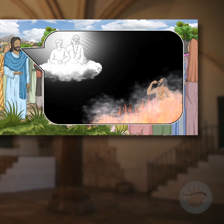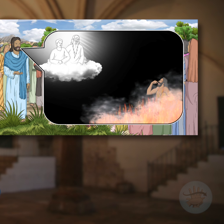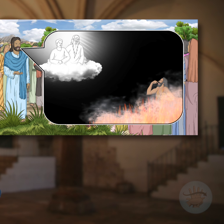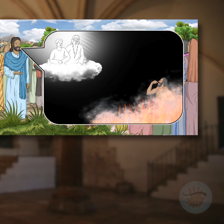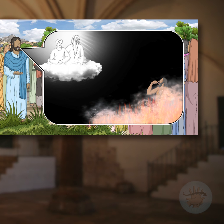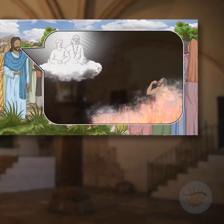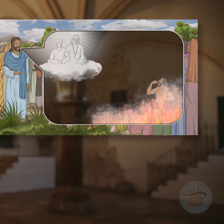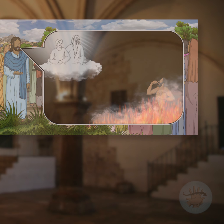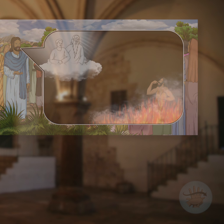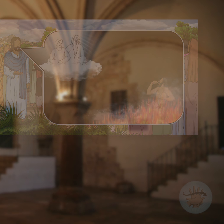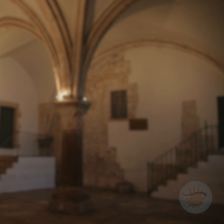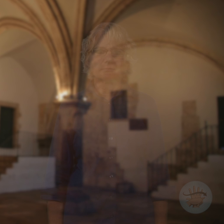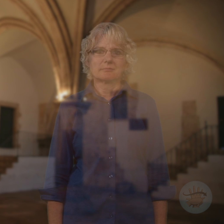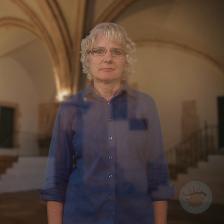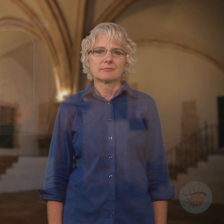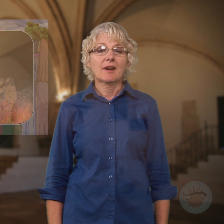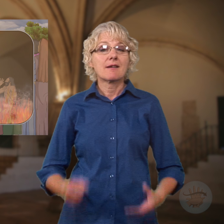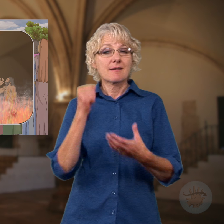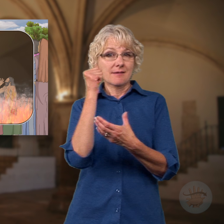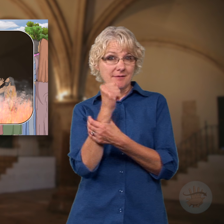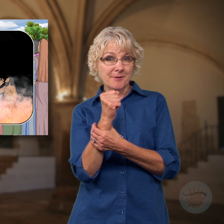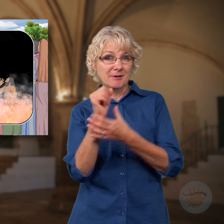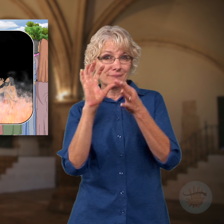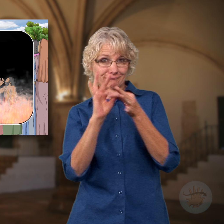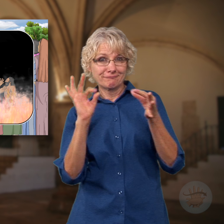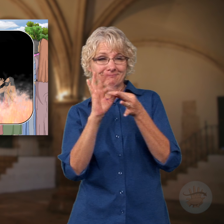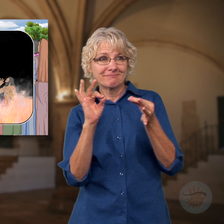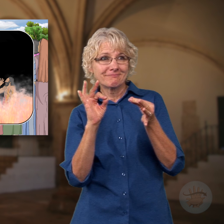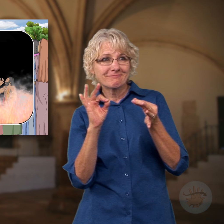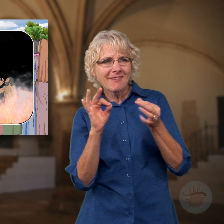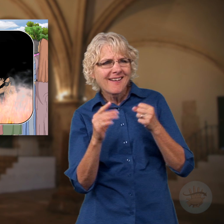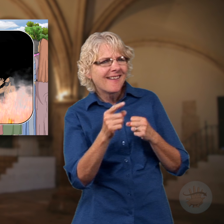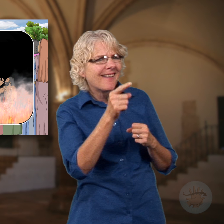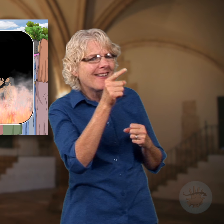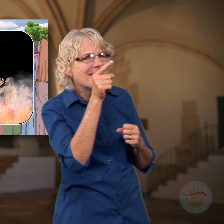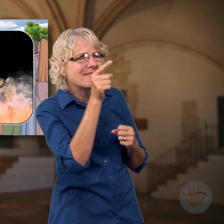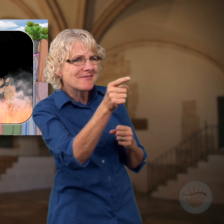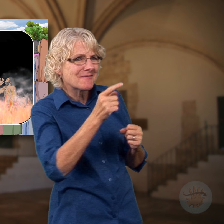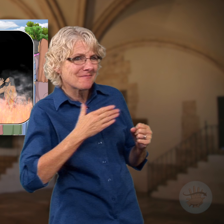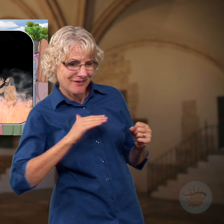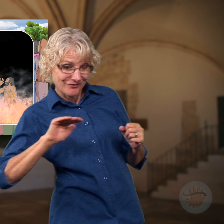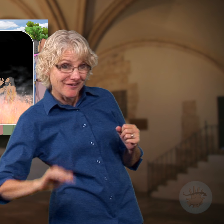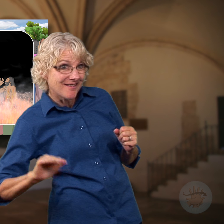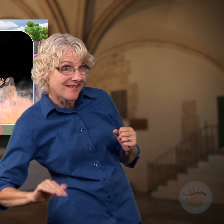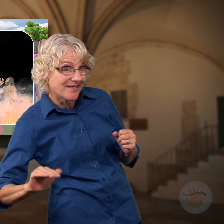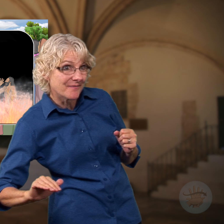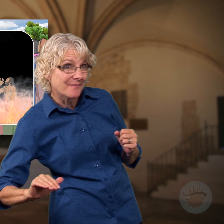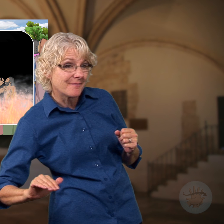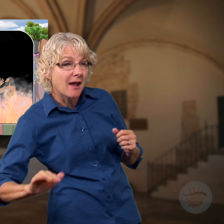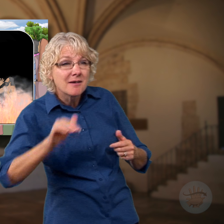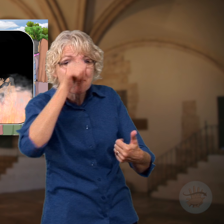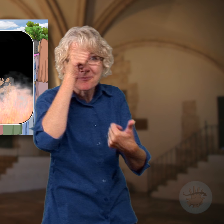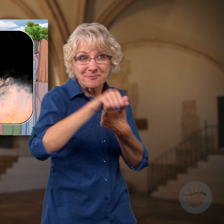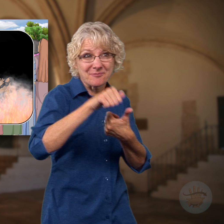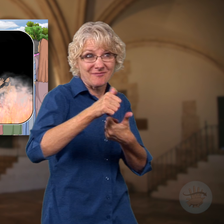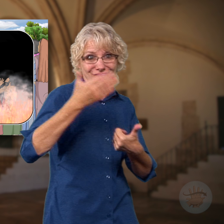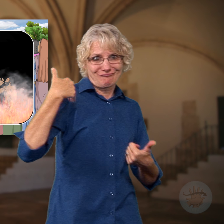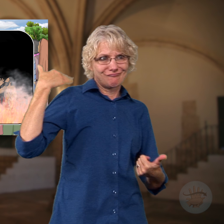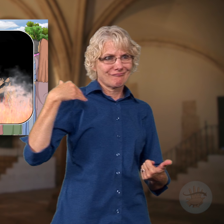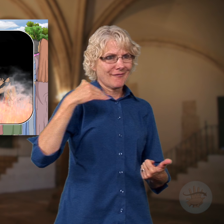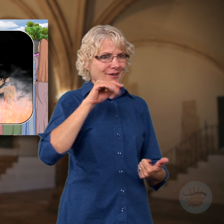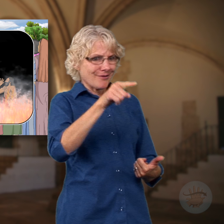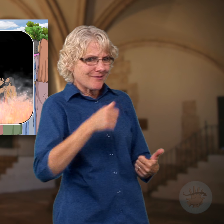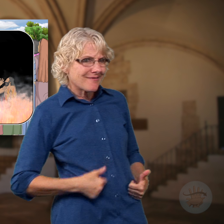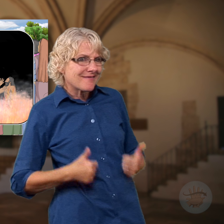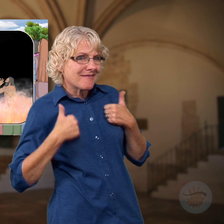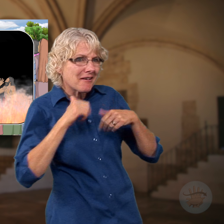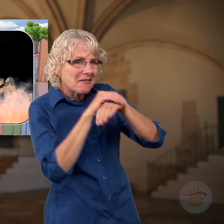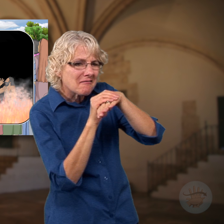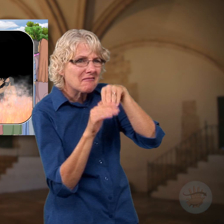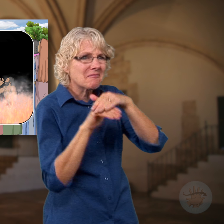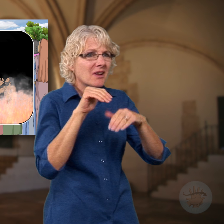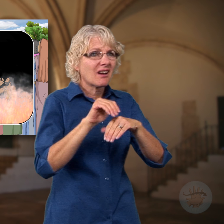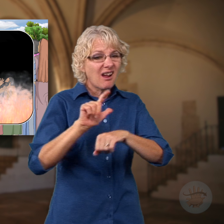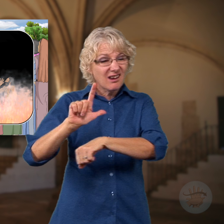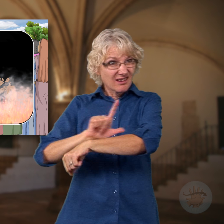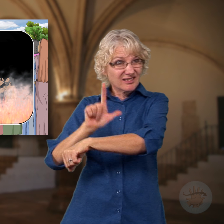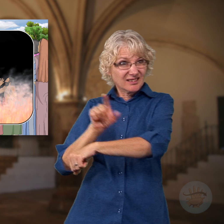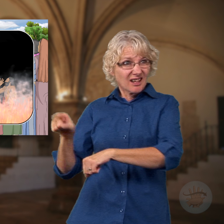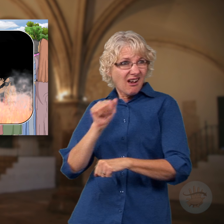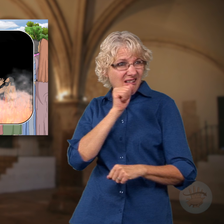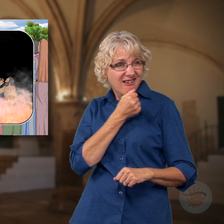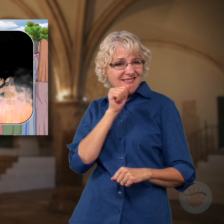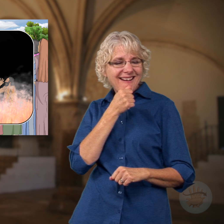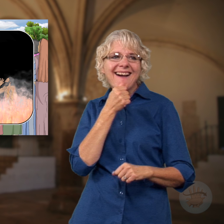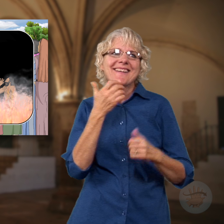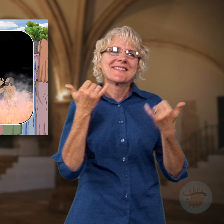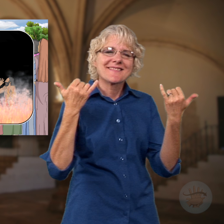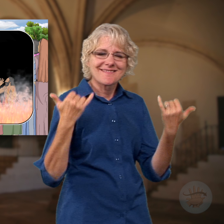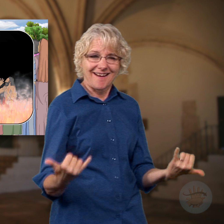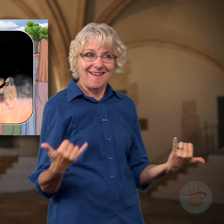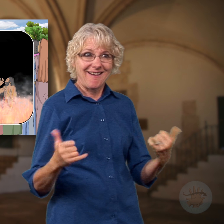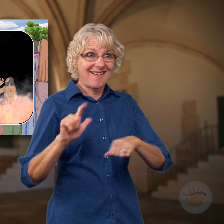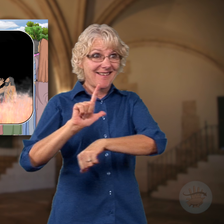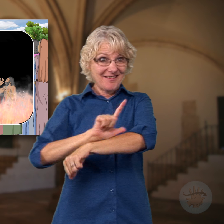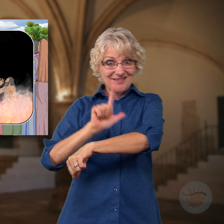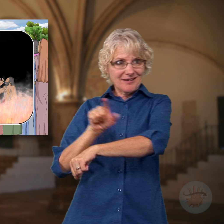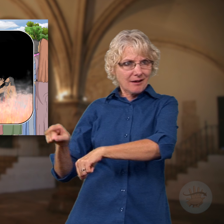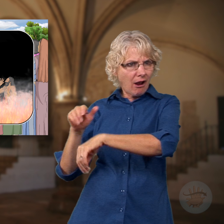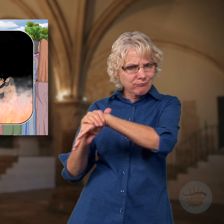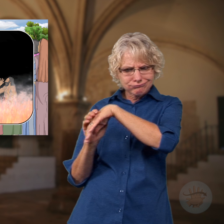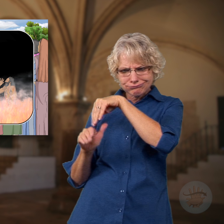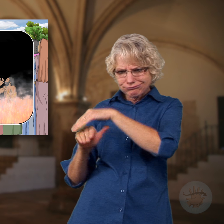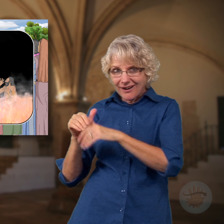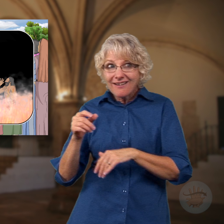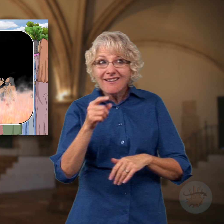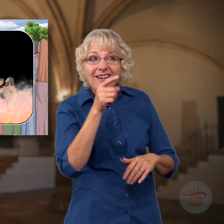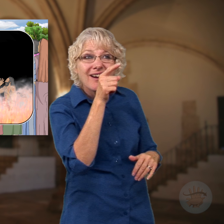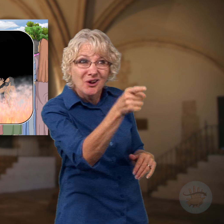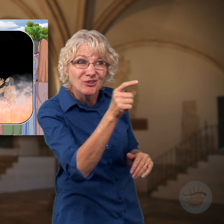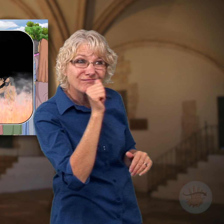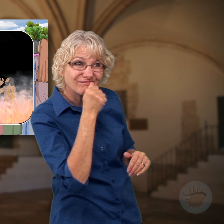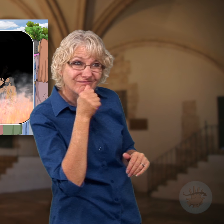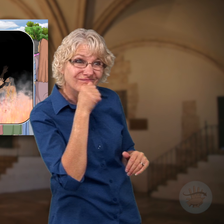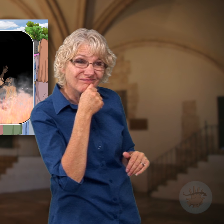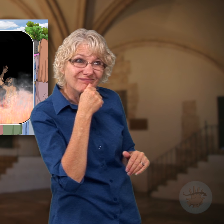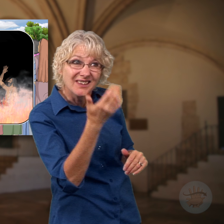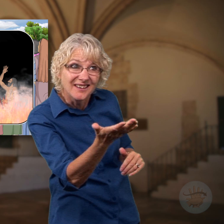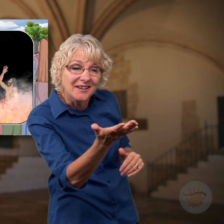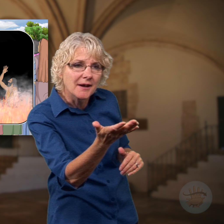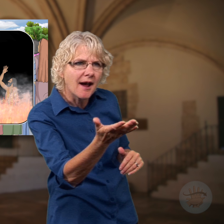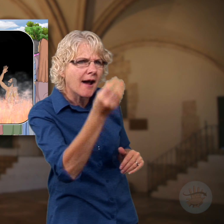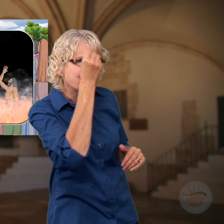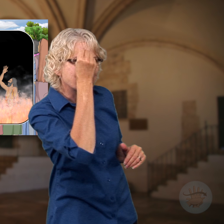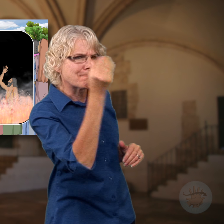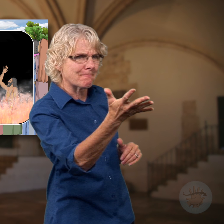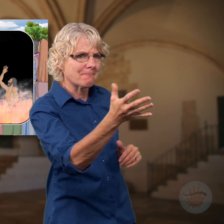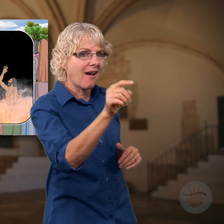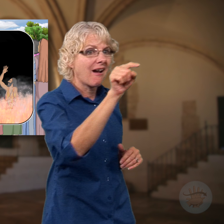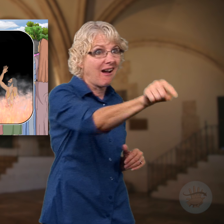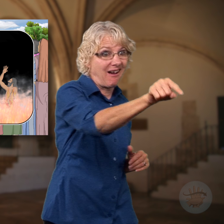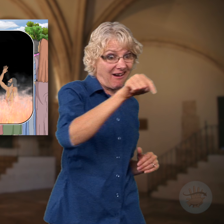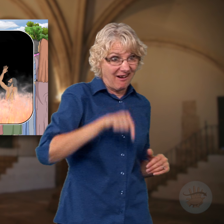But Abraham answered, ‘Child, remember that during your lifetime you received your good things, while Lazarus received bad things. But now he is comforted here, while you are in agony.